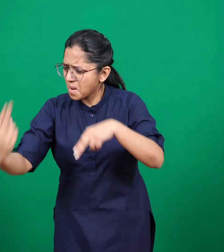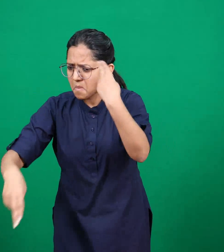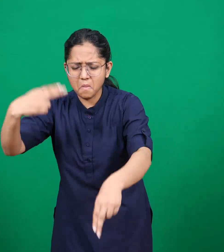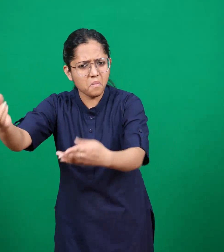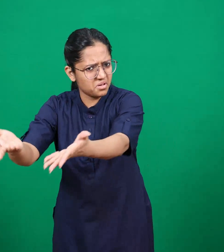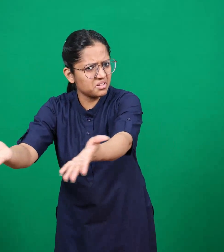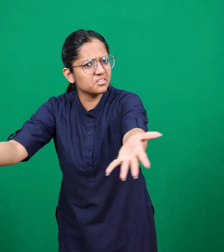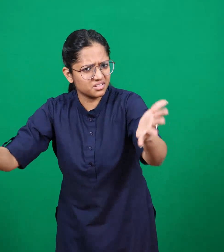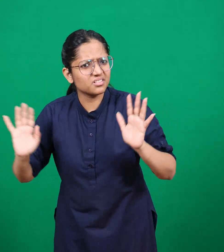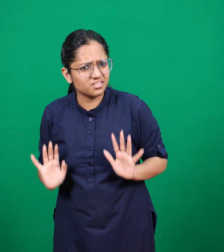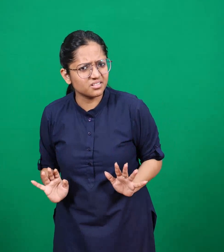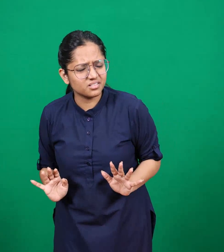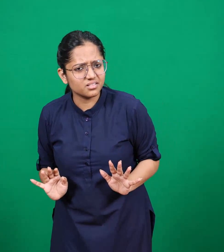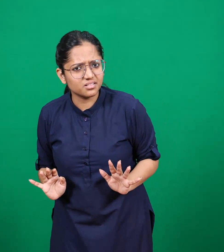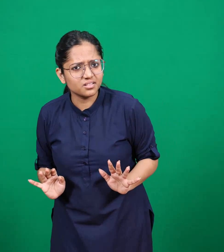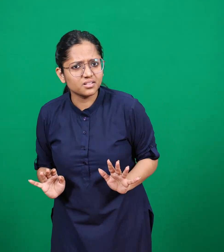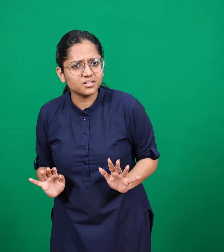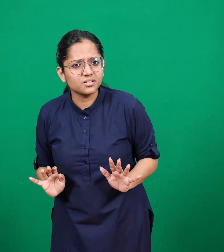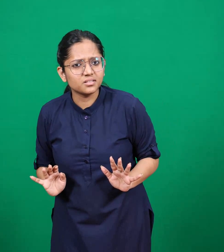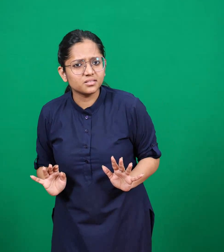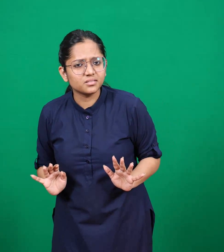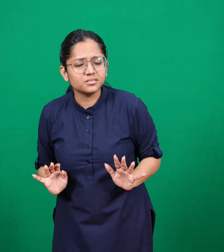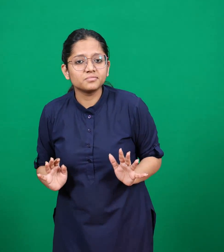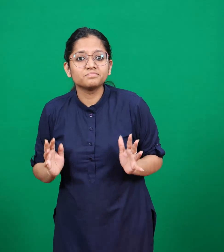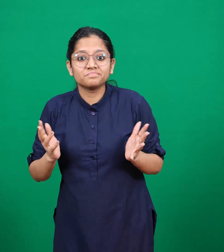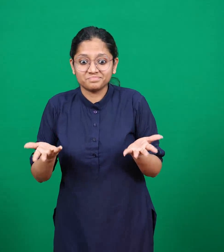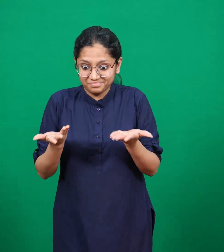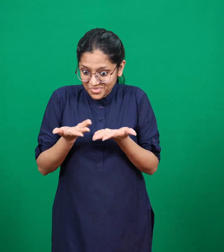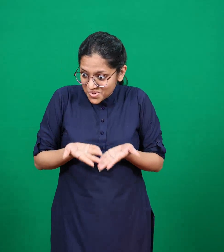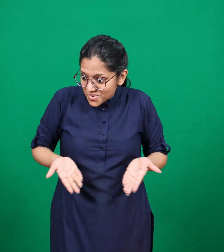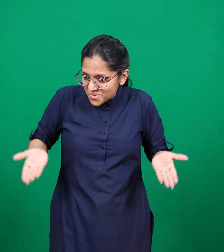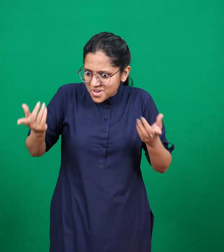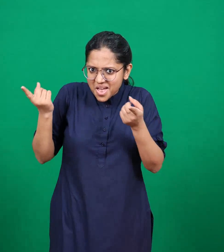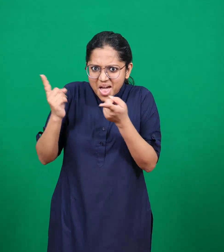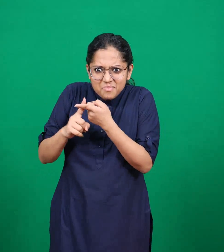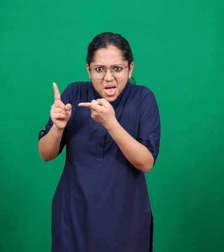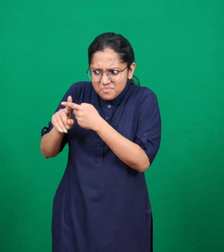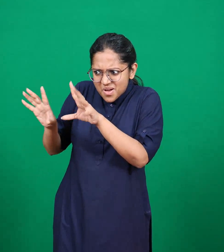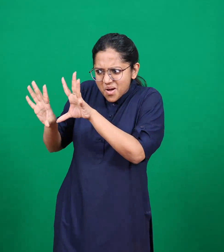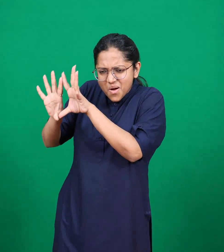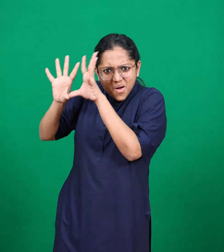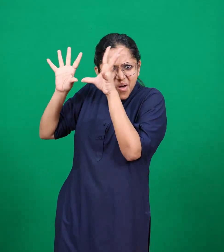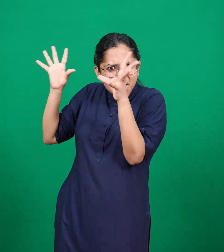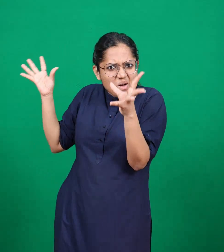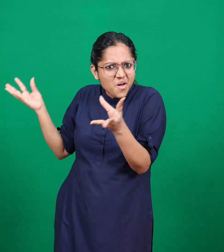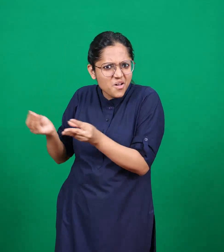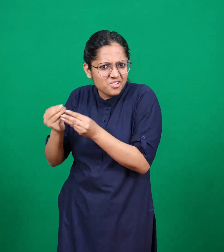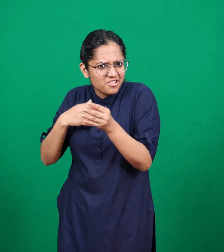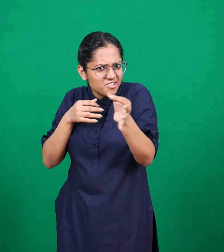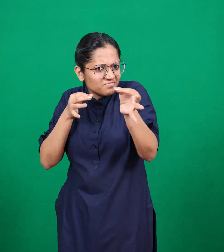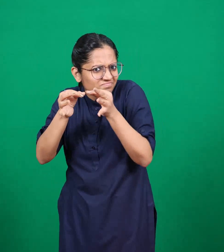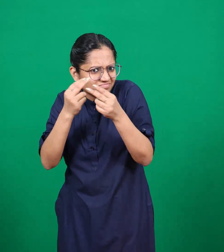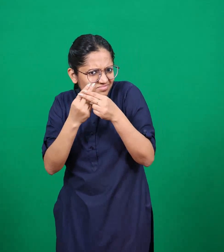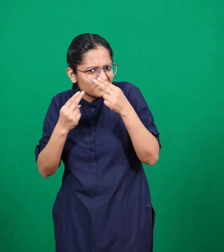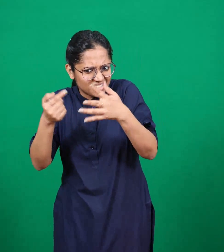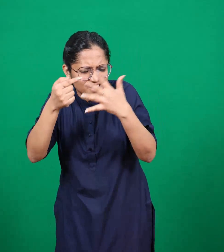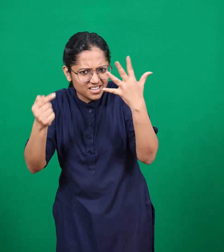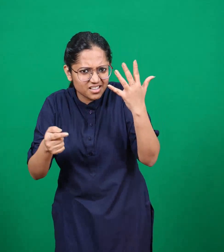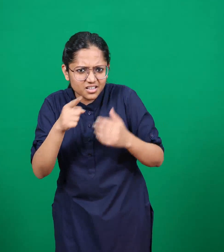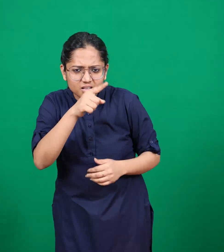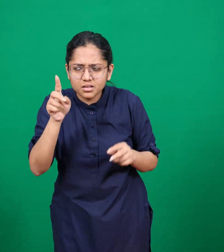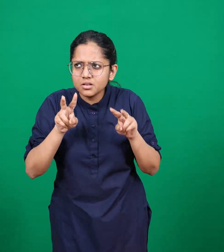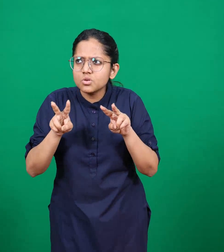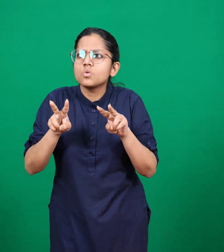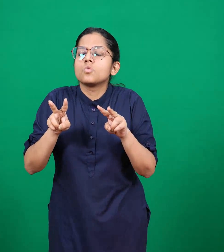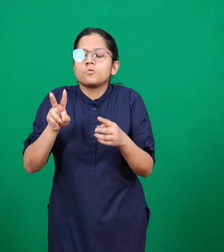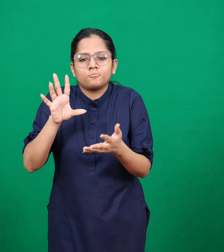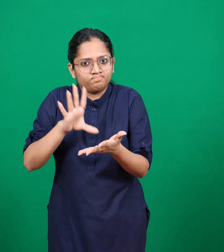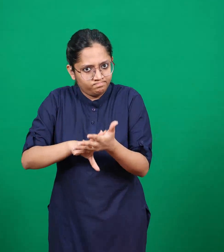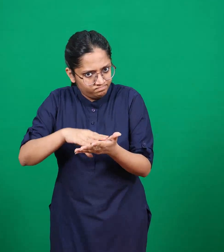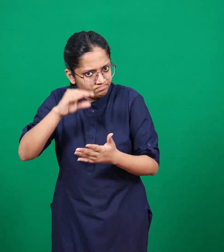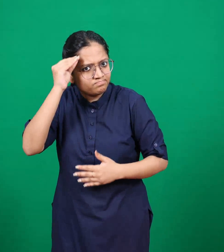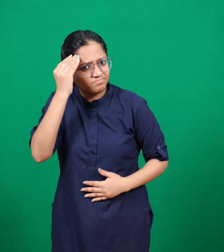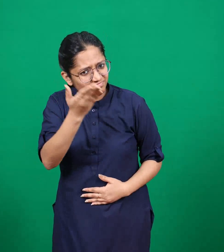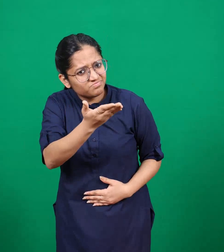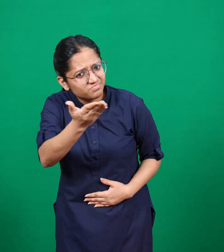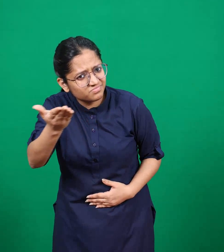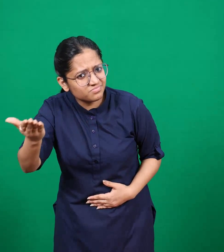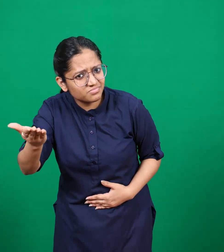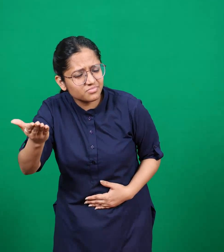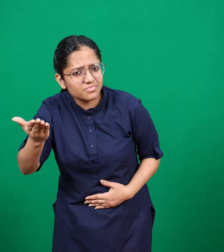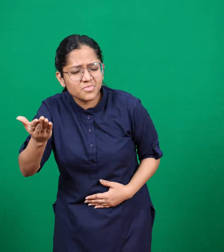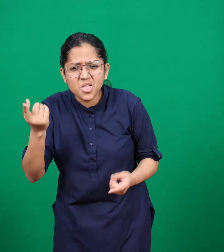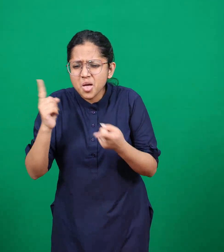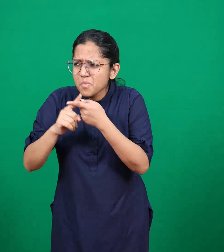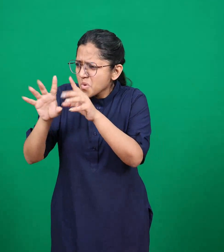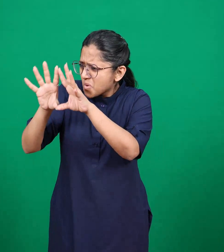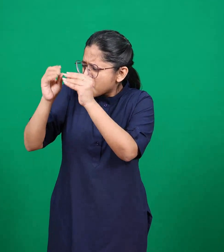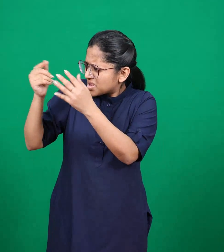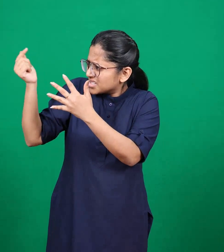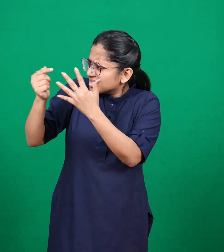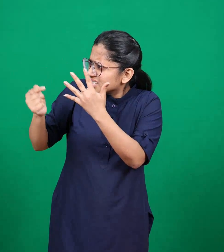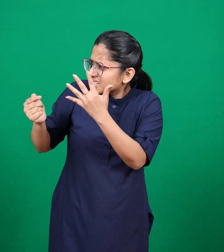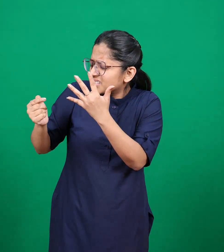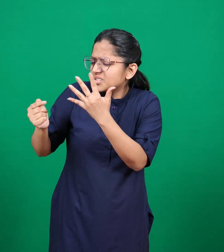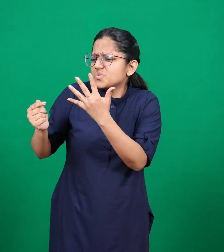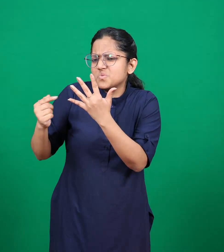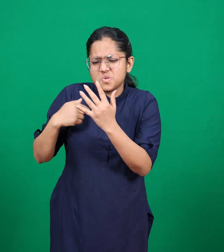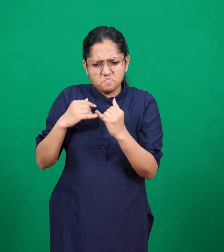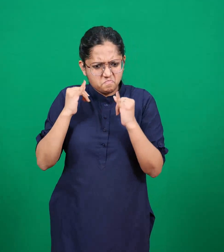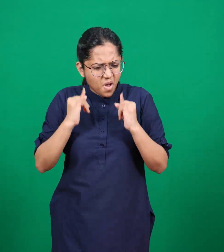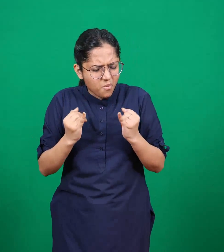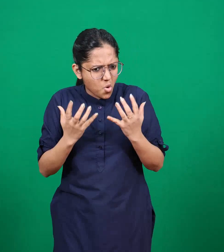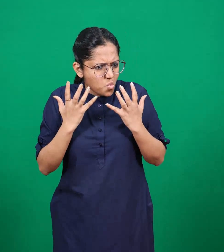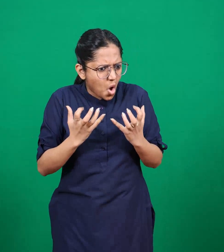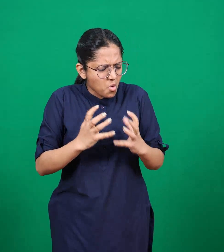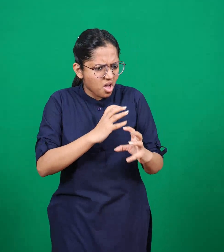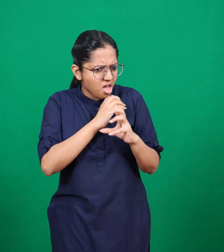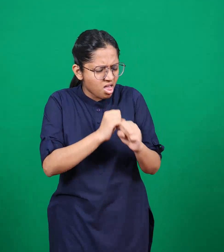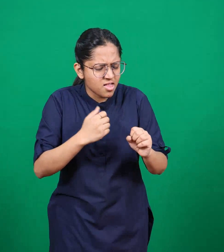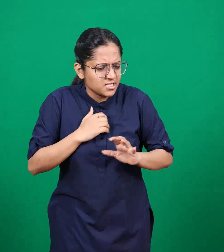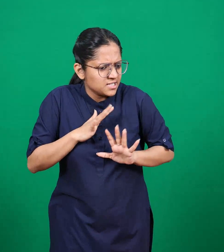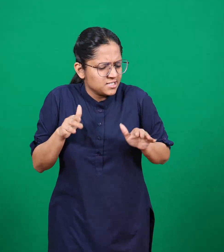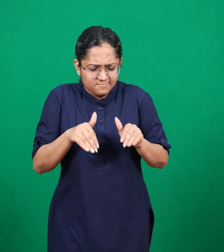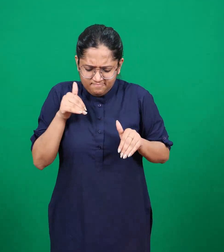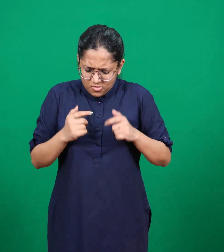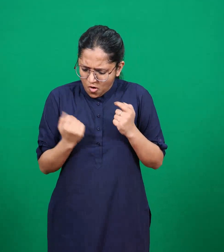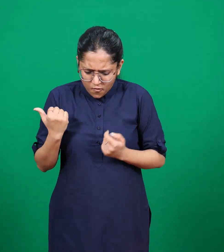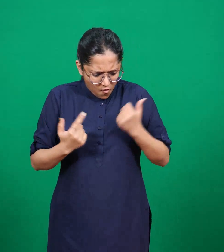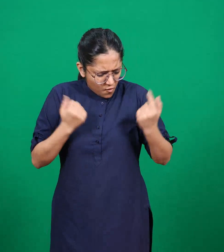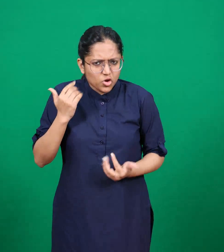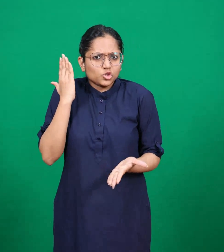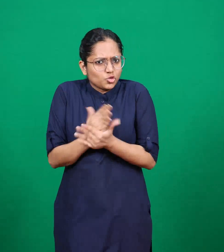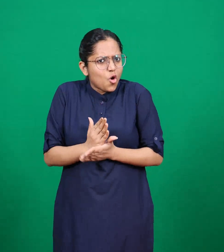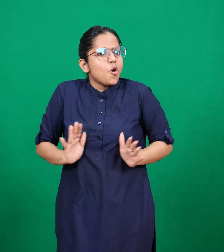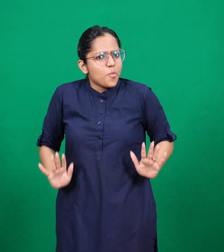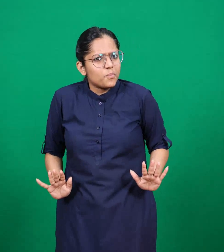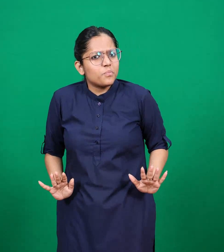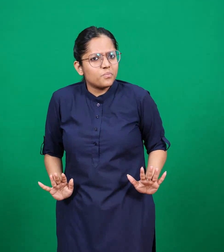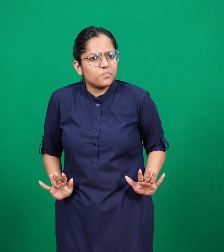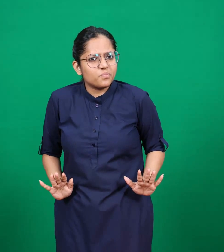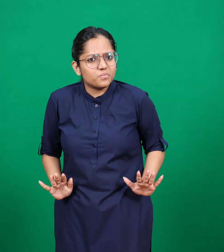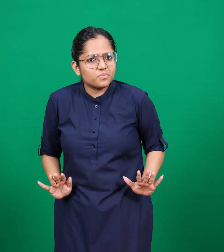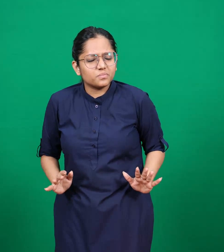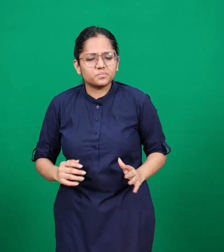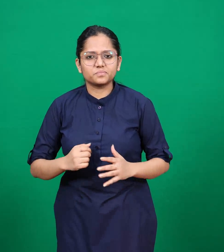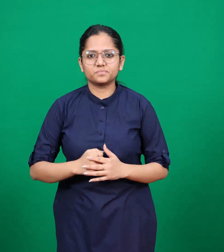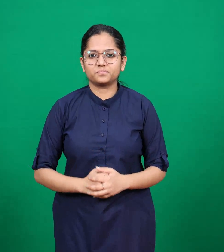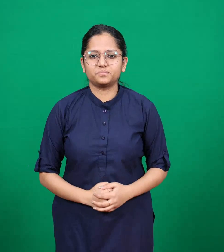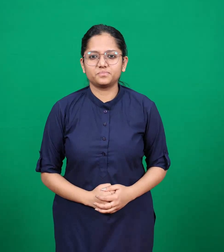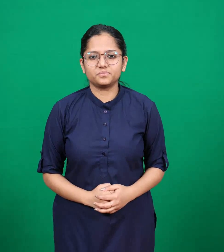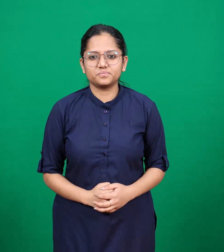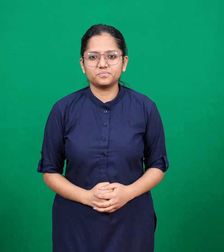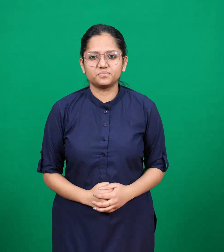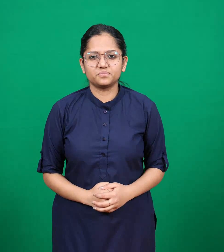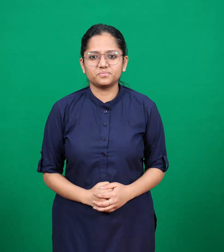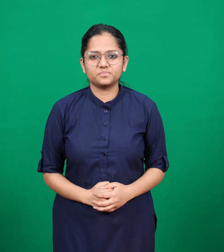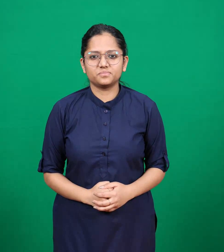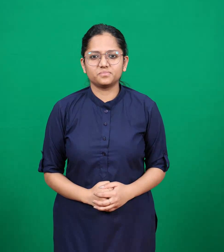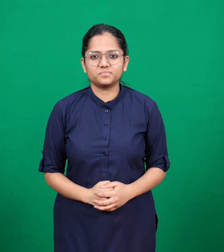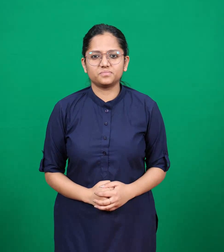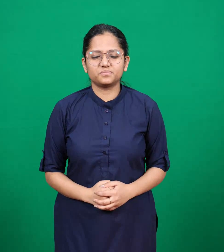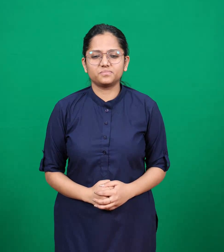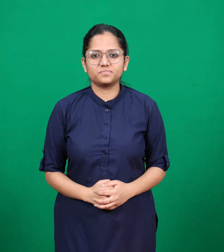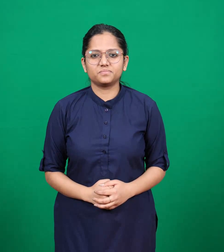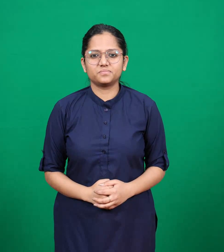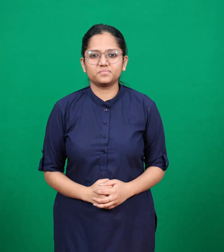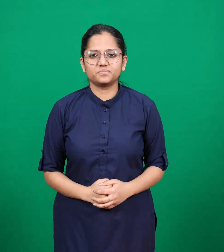These things took place as examples to keep us from craving evil things as they did.